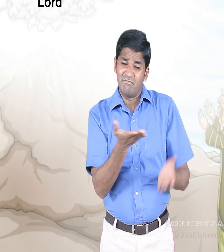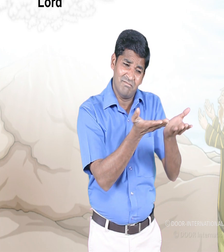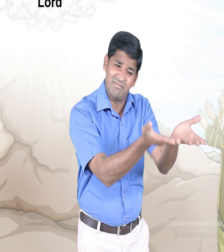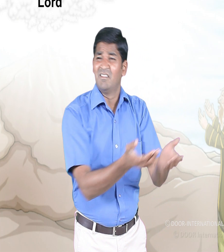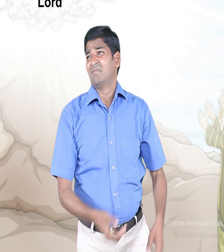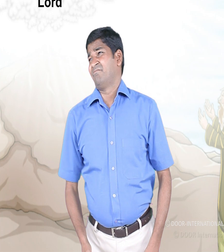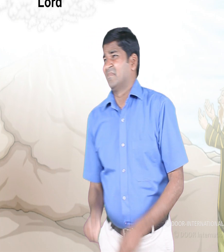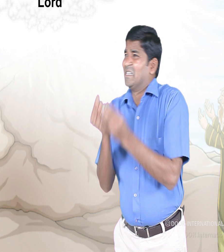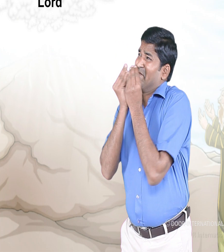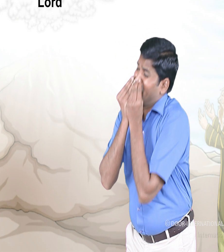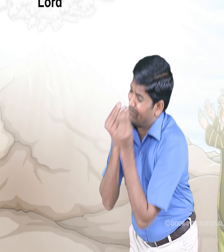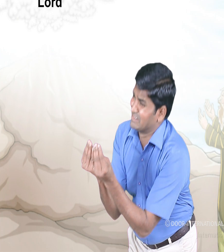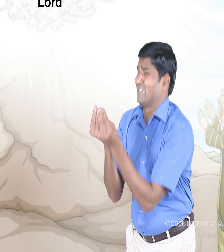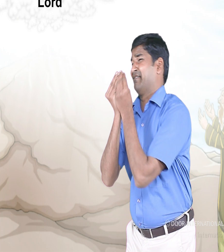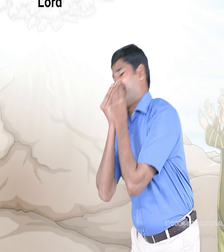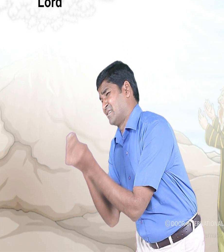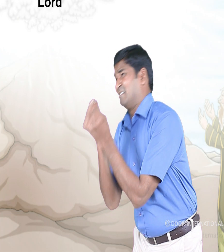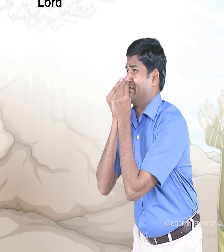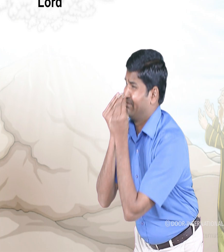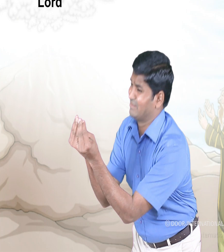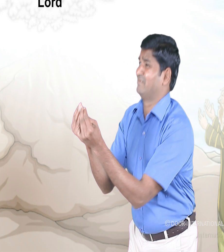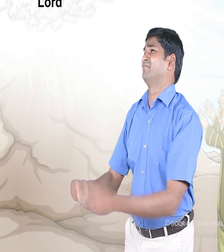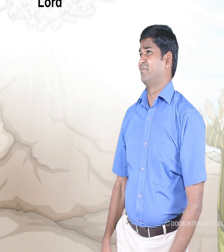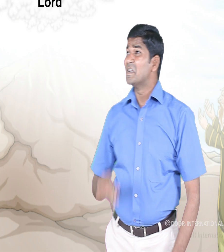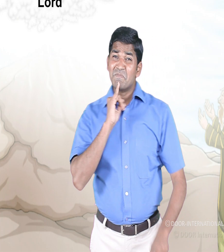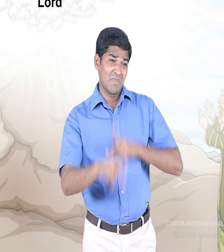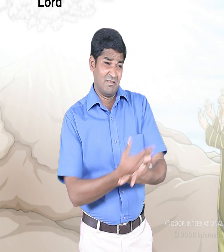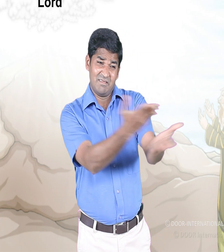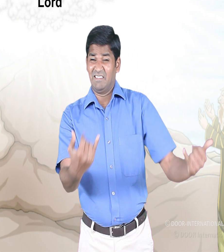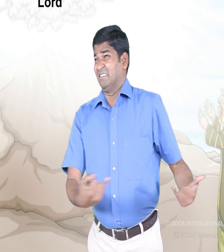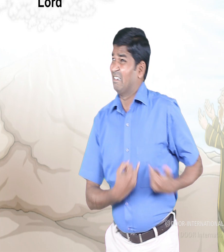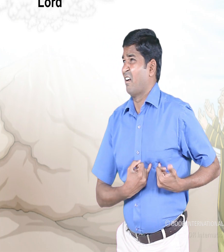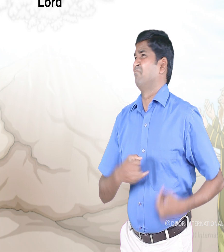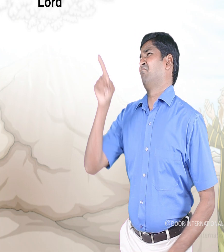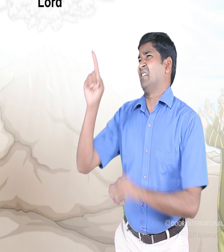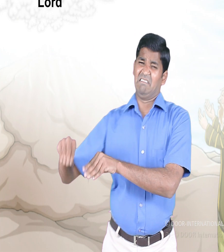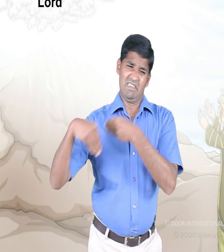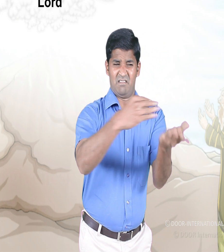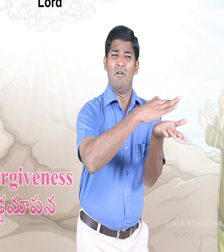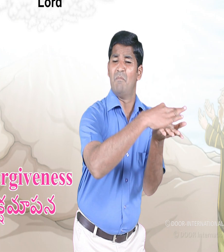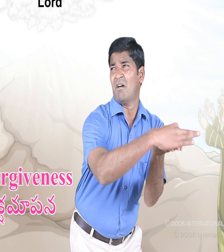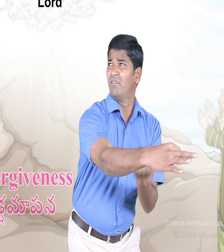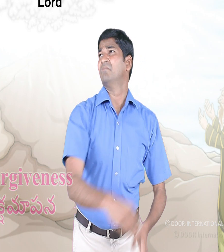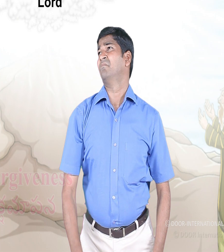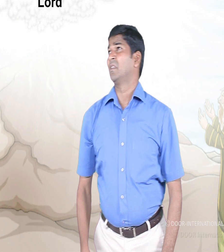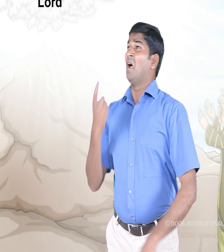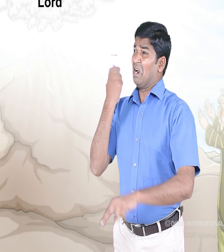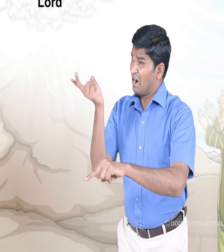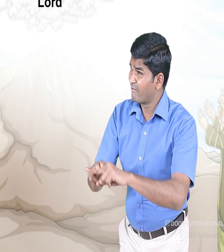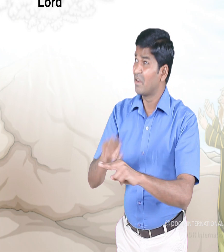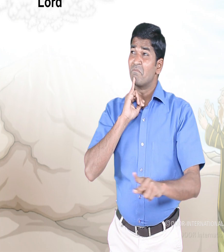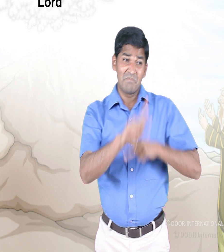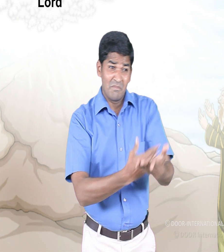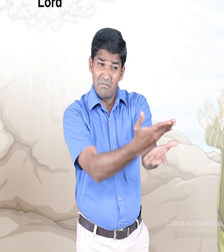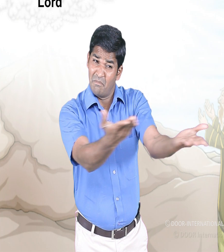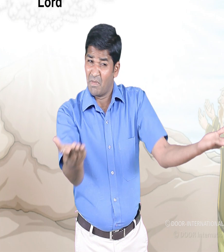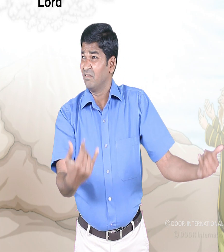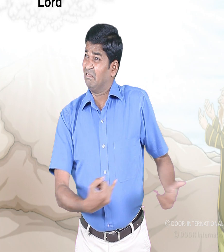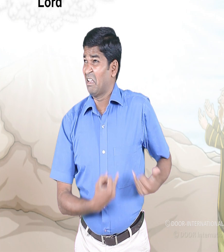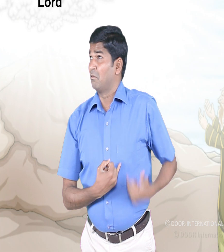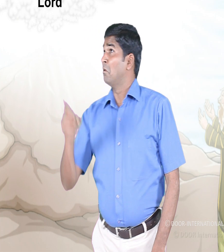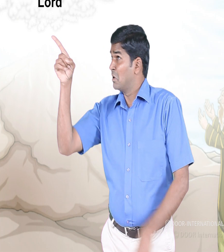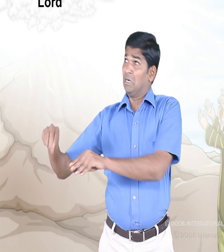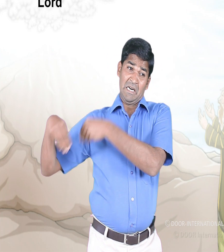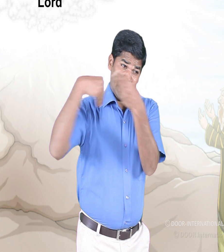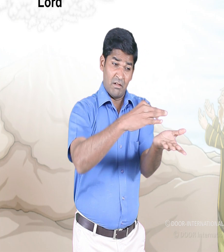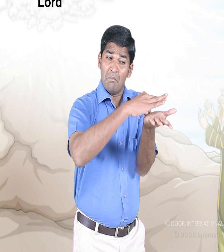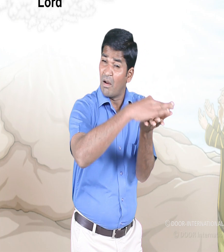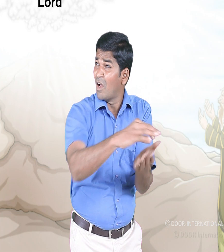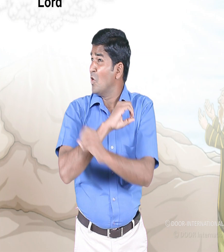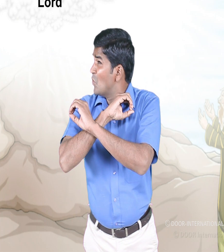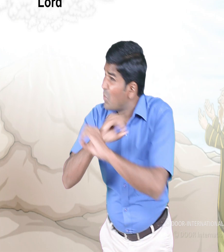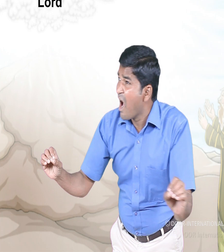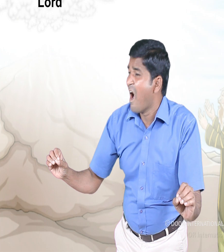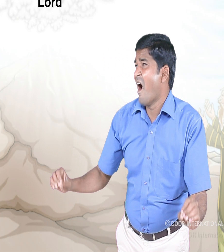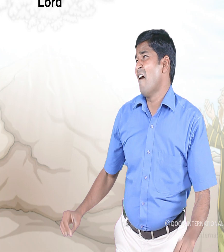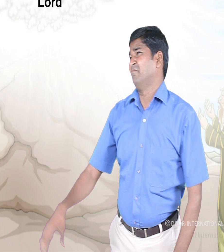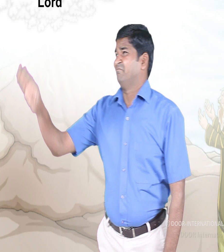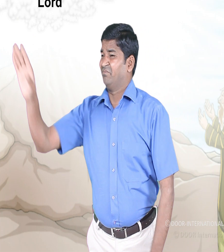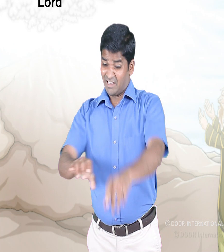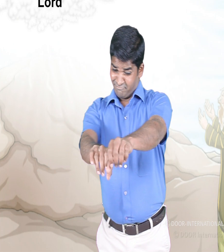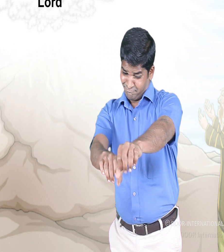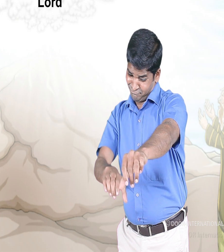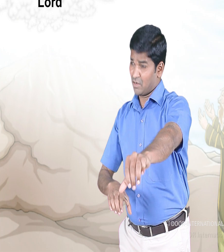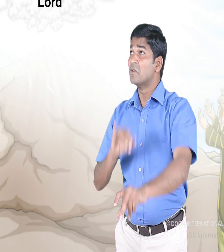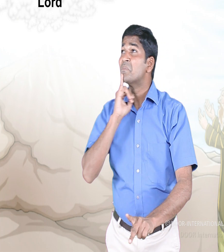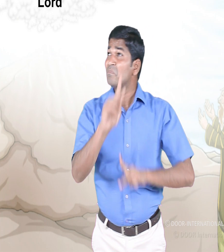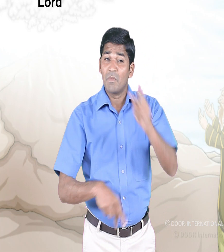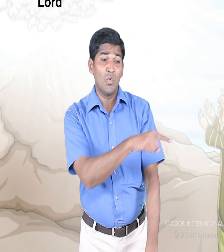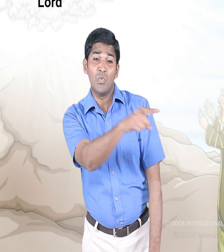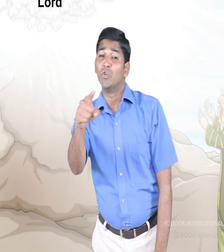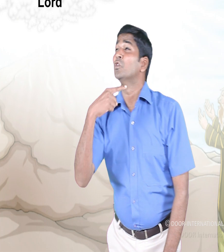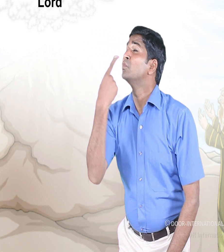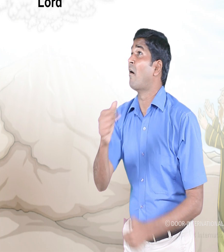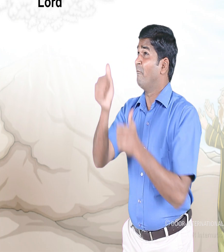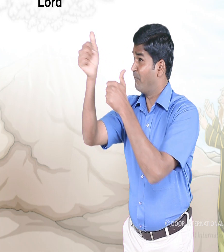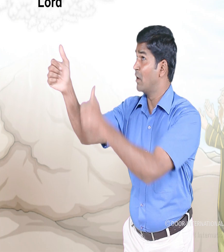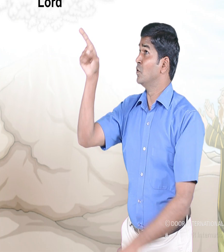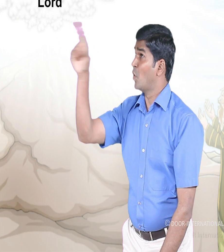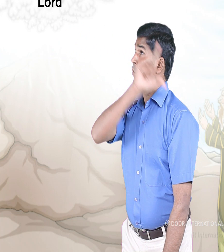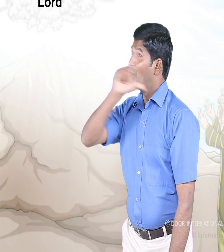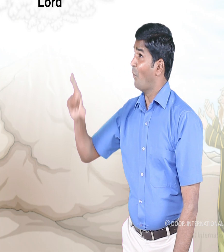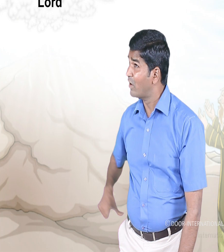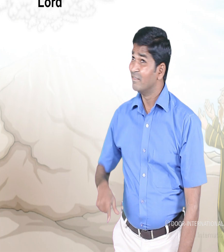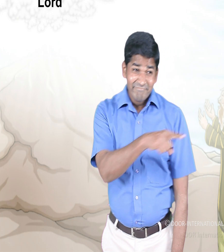They have made gods of gold for themselves. Yet now, if You would only forgive their sin....